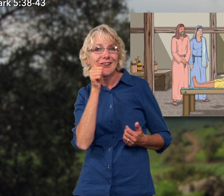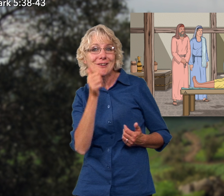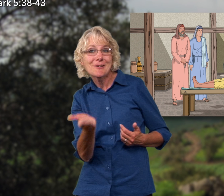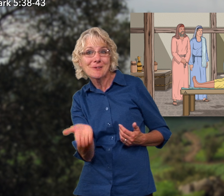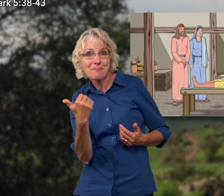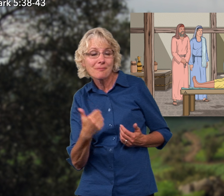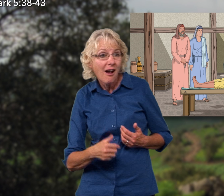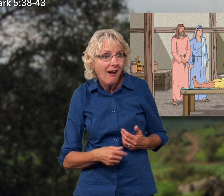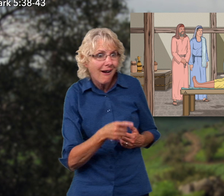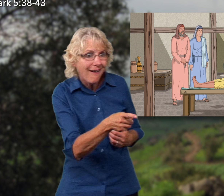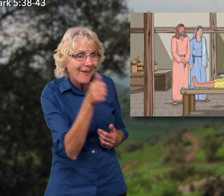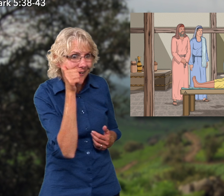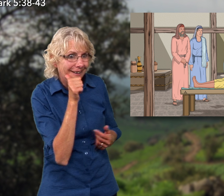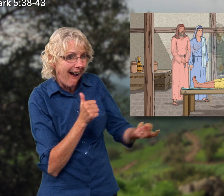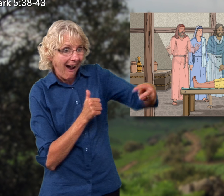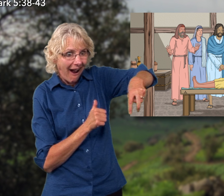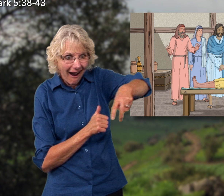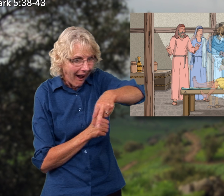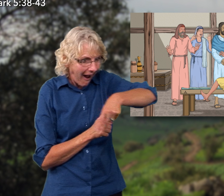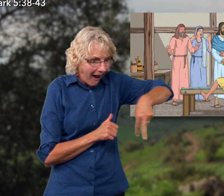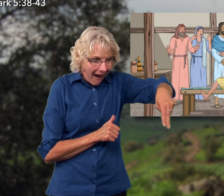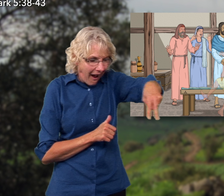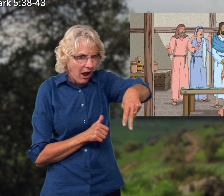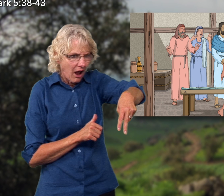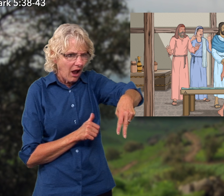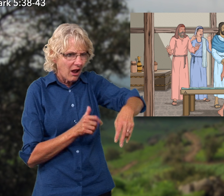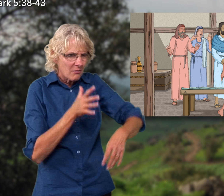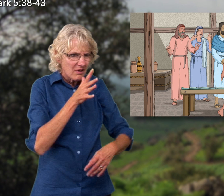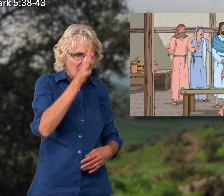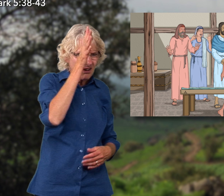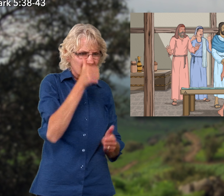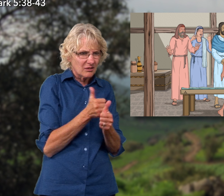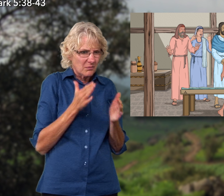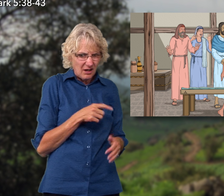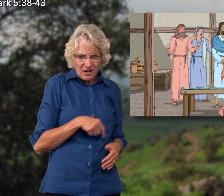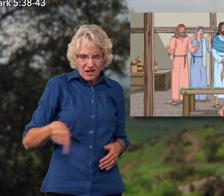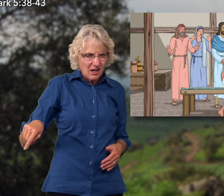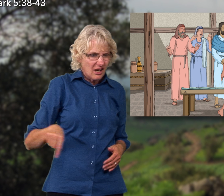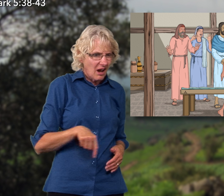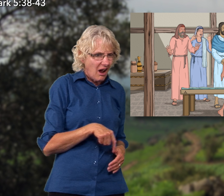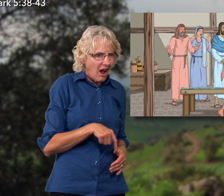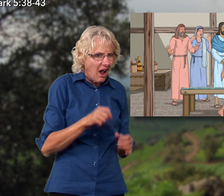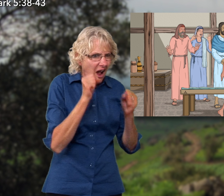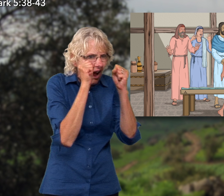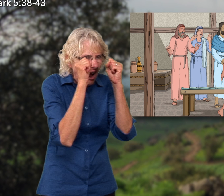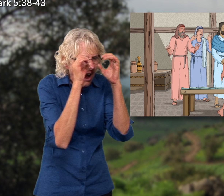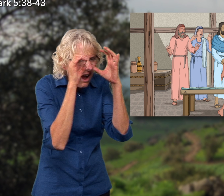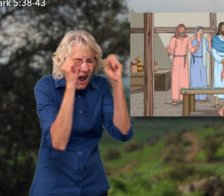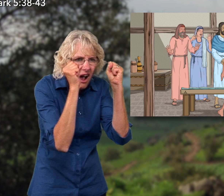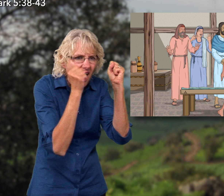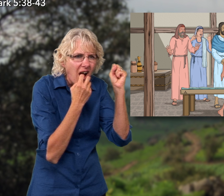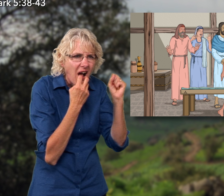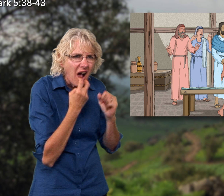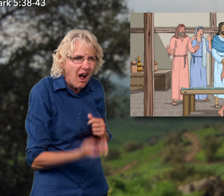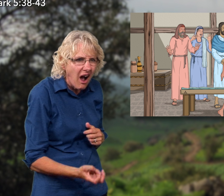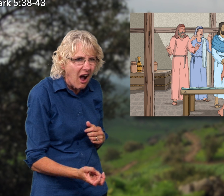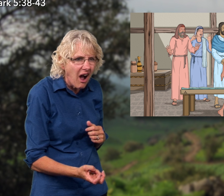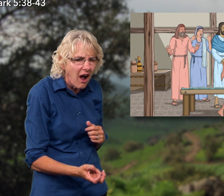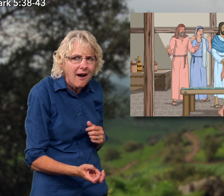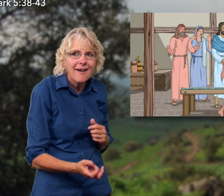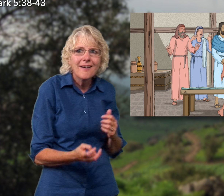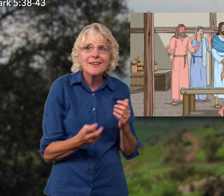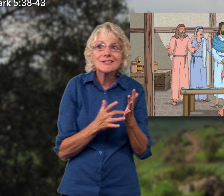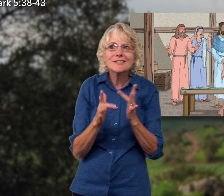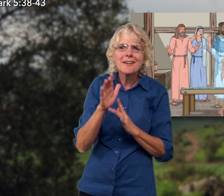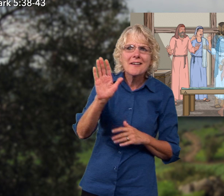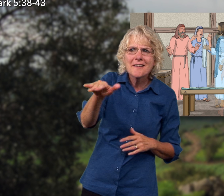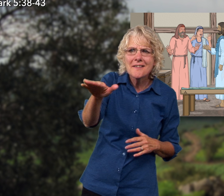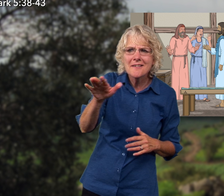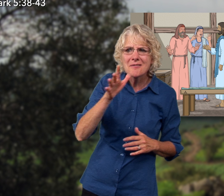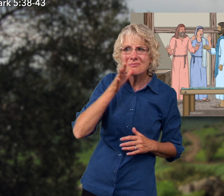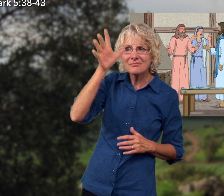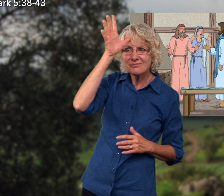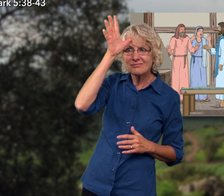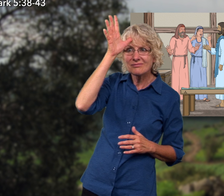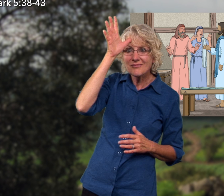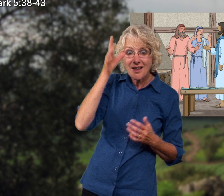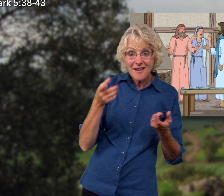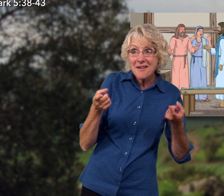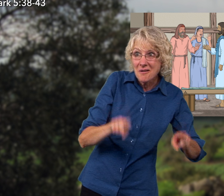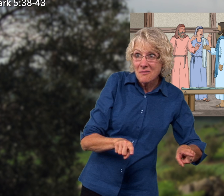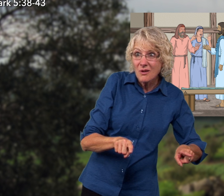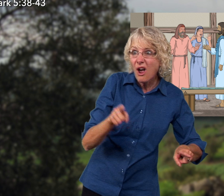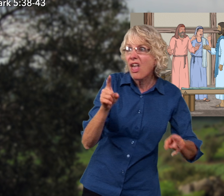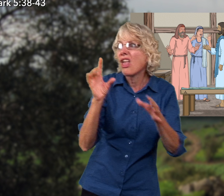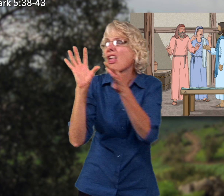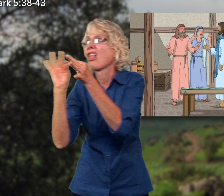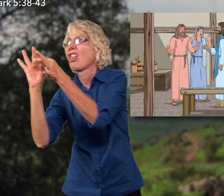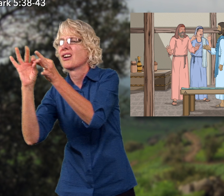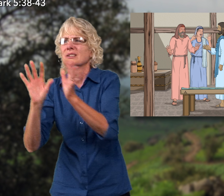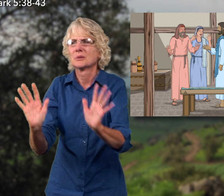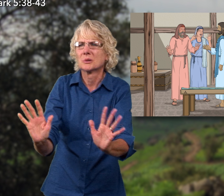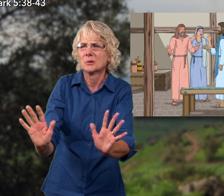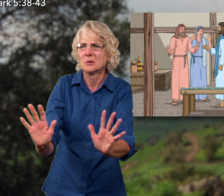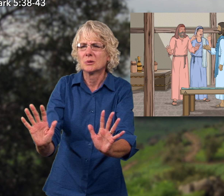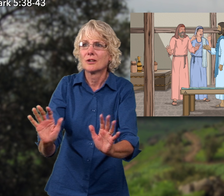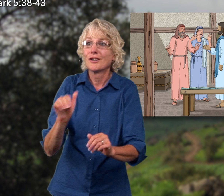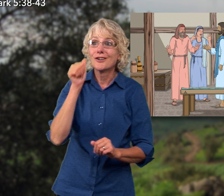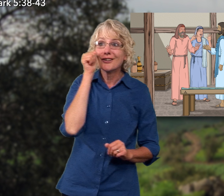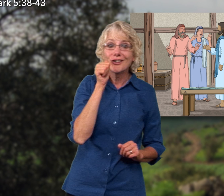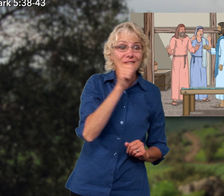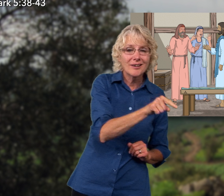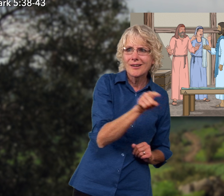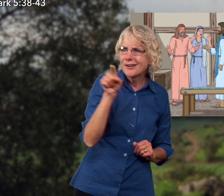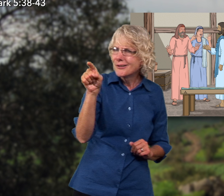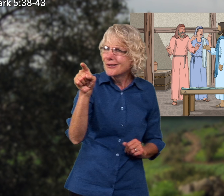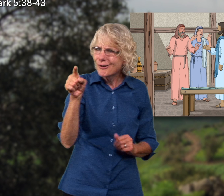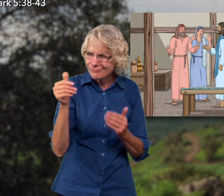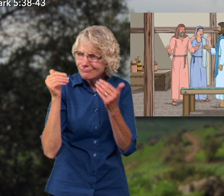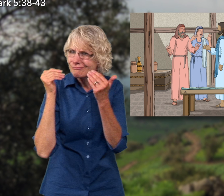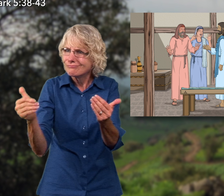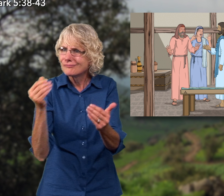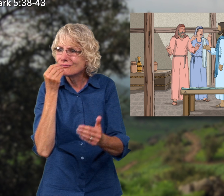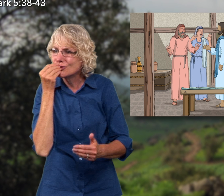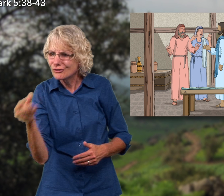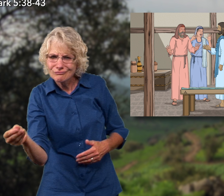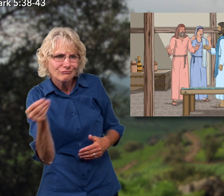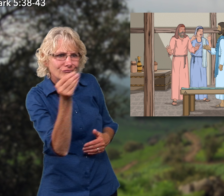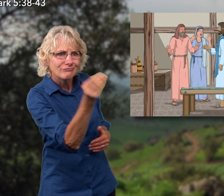Immediately the girl got up and began to walk around.